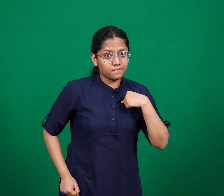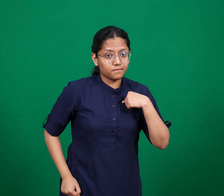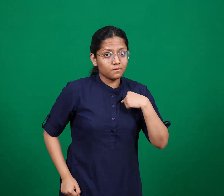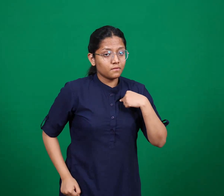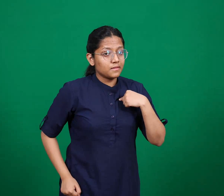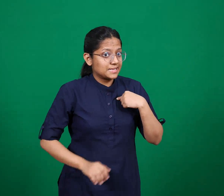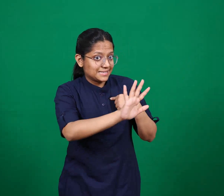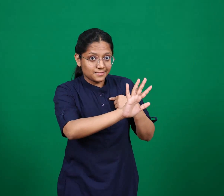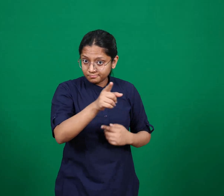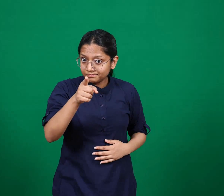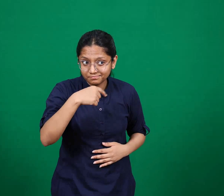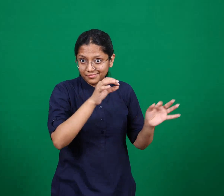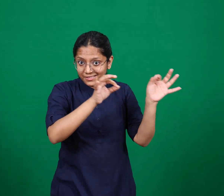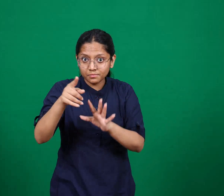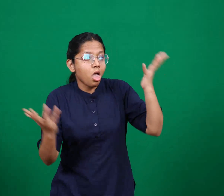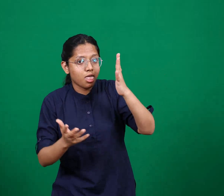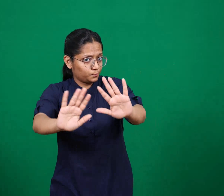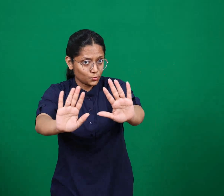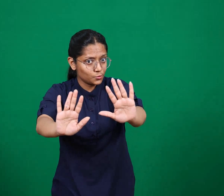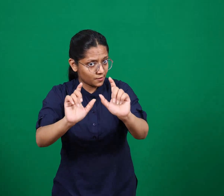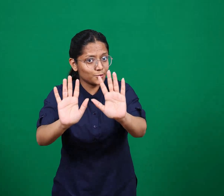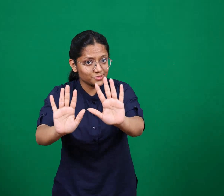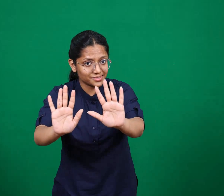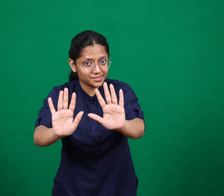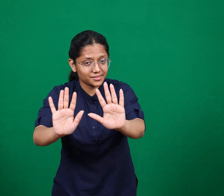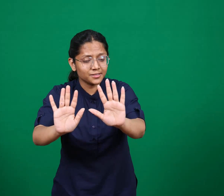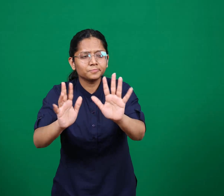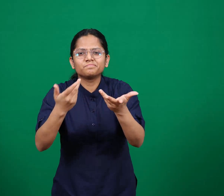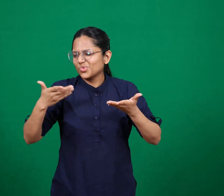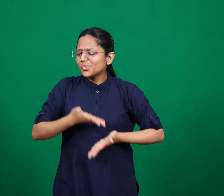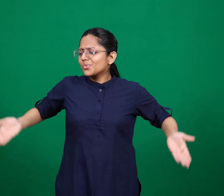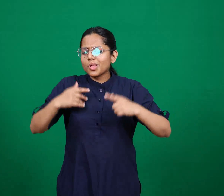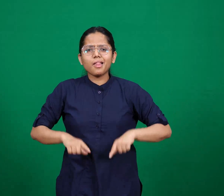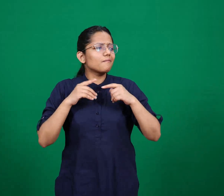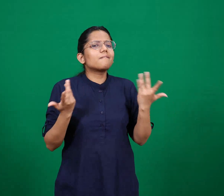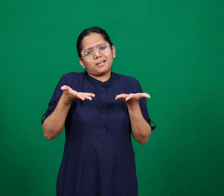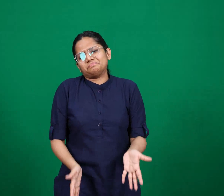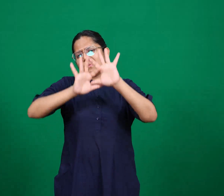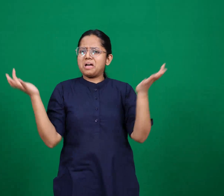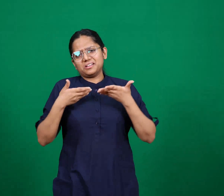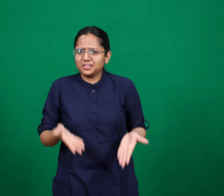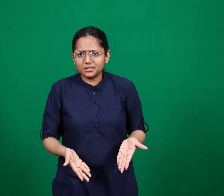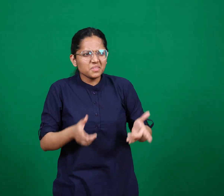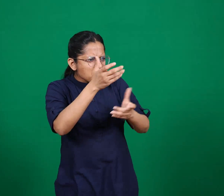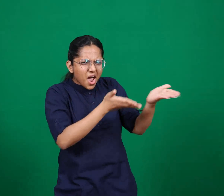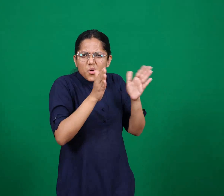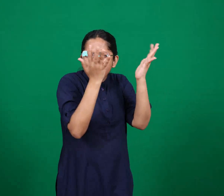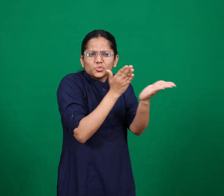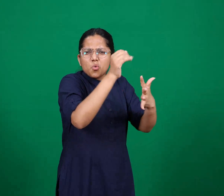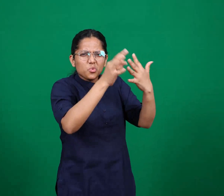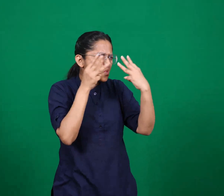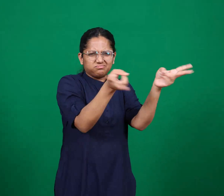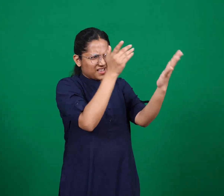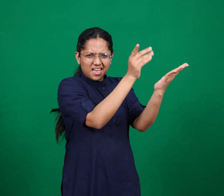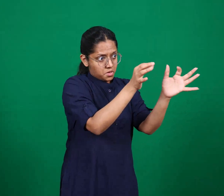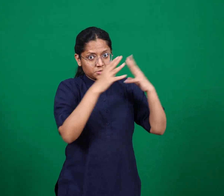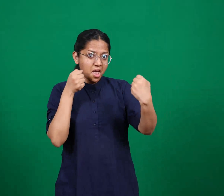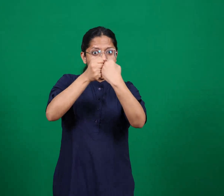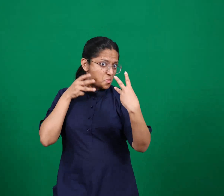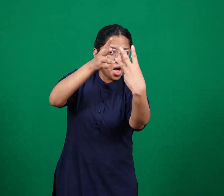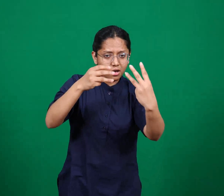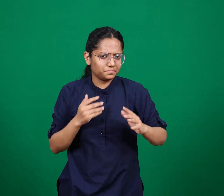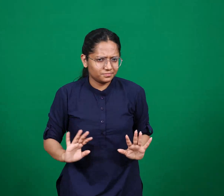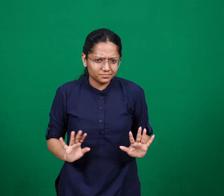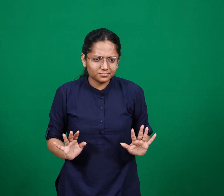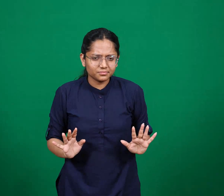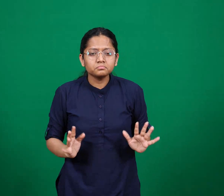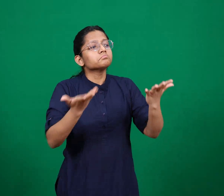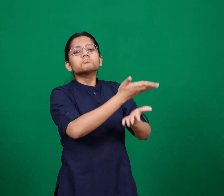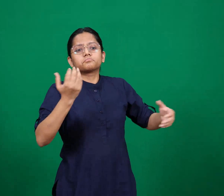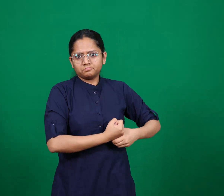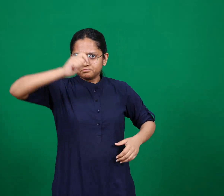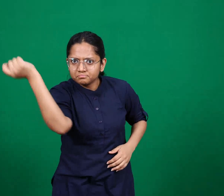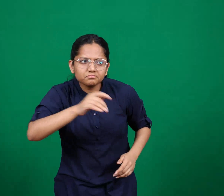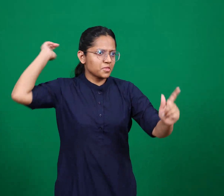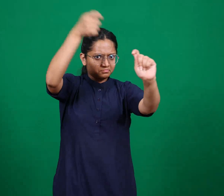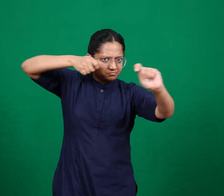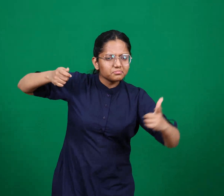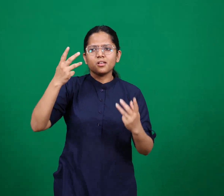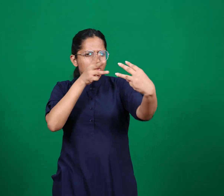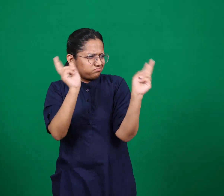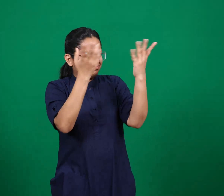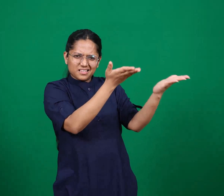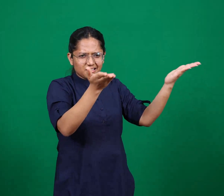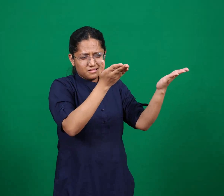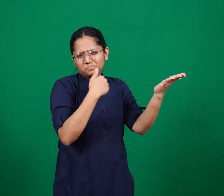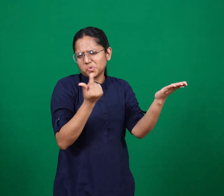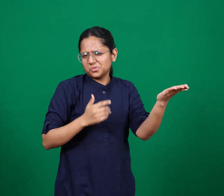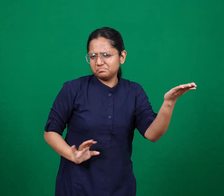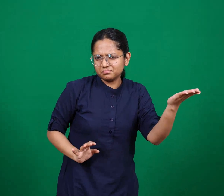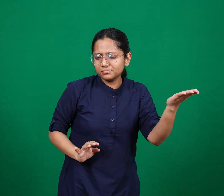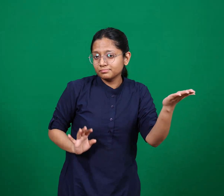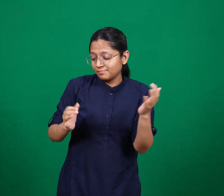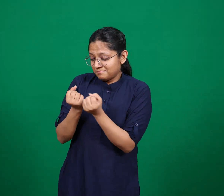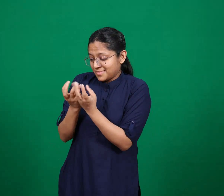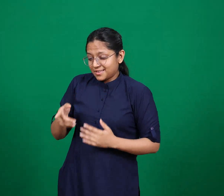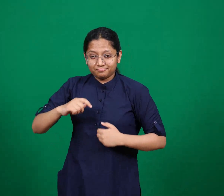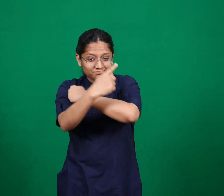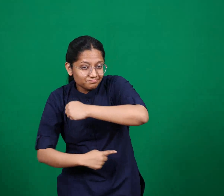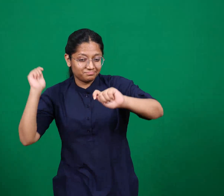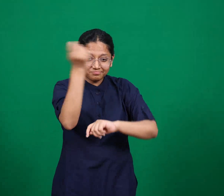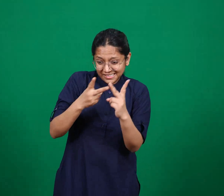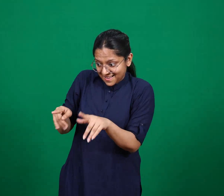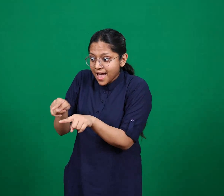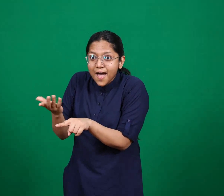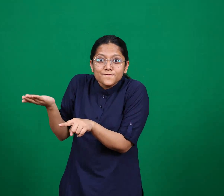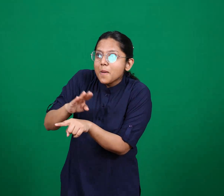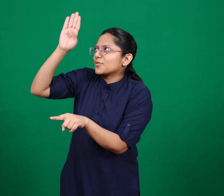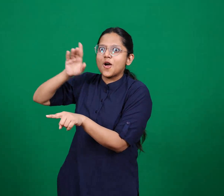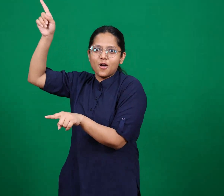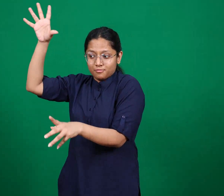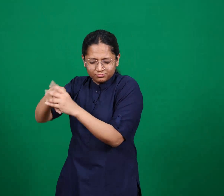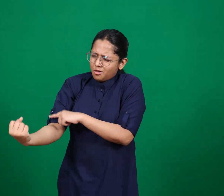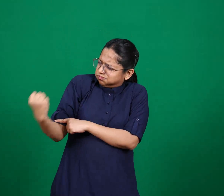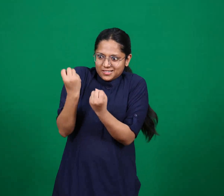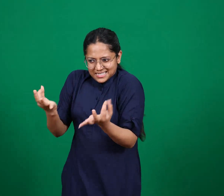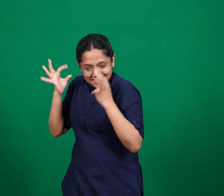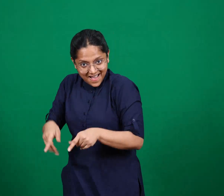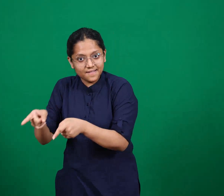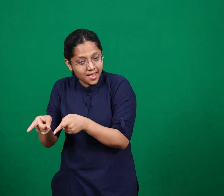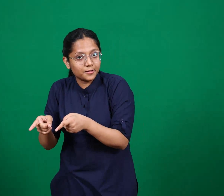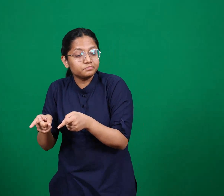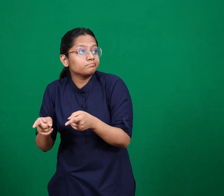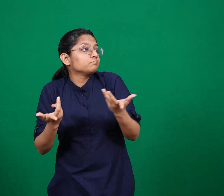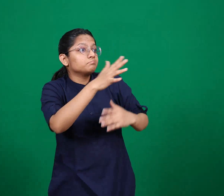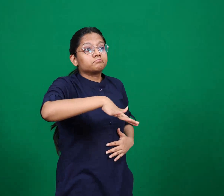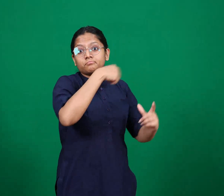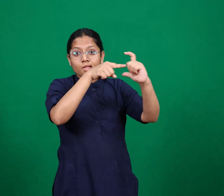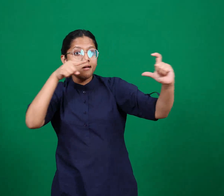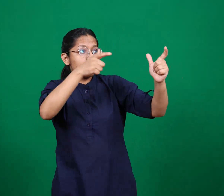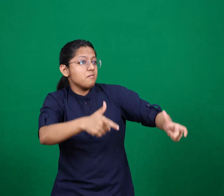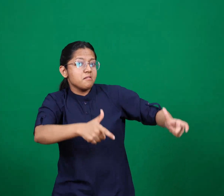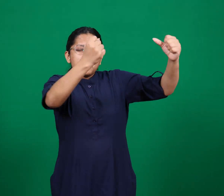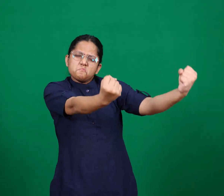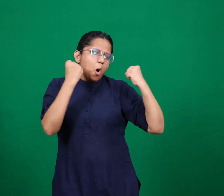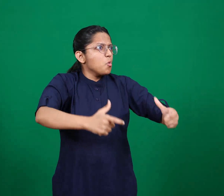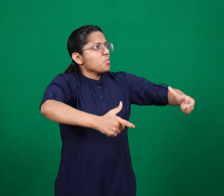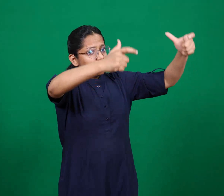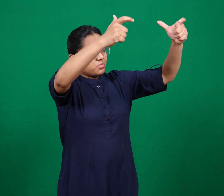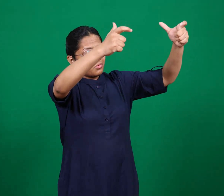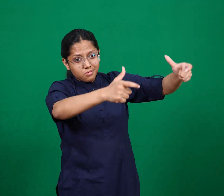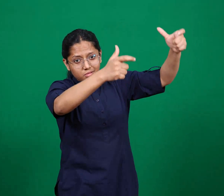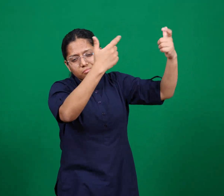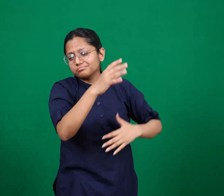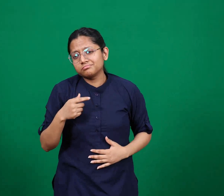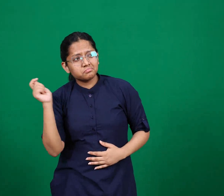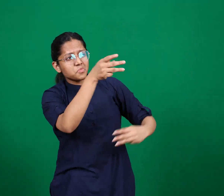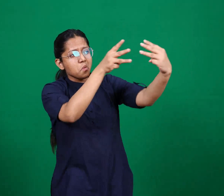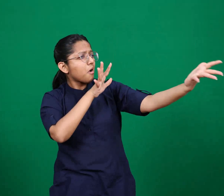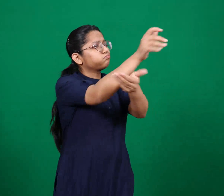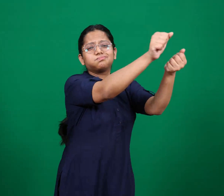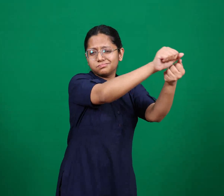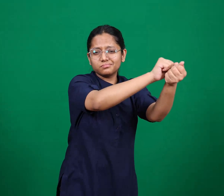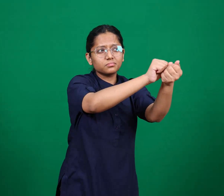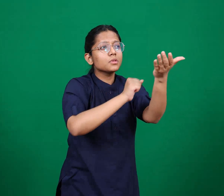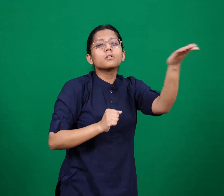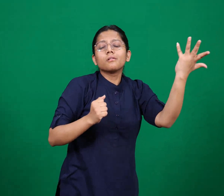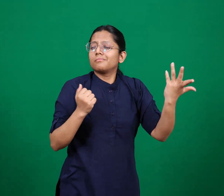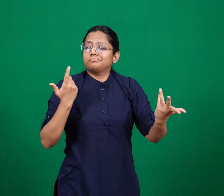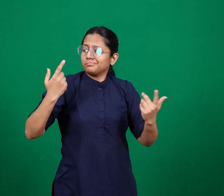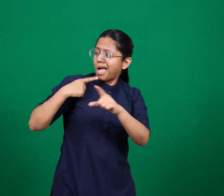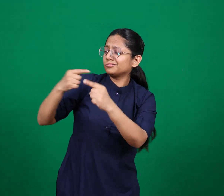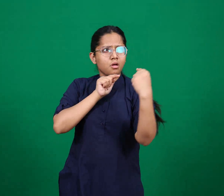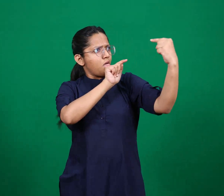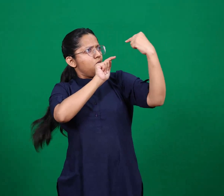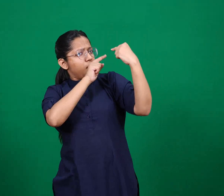For though we live in the flesh, we do not wage war according to the flesh. The weapons of our warfare are not the weapons of the world. Instead, they have divine power to demolish strongholds.